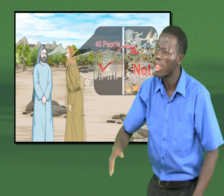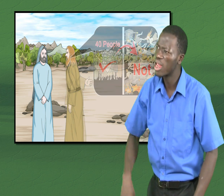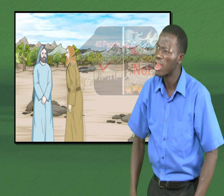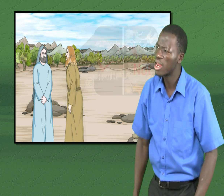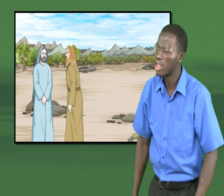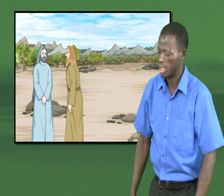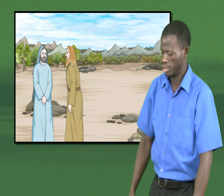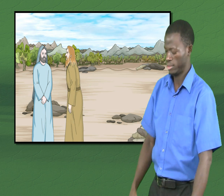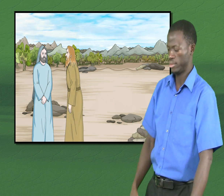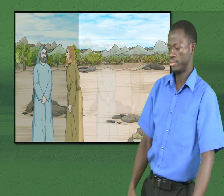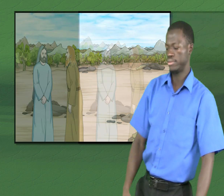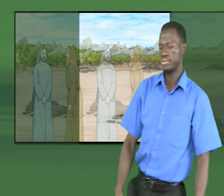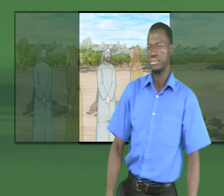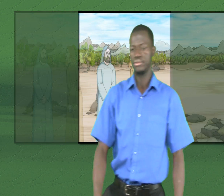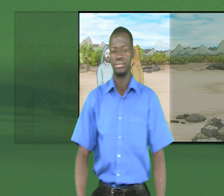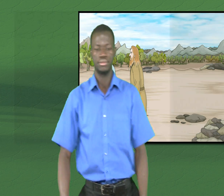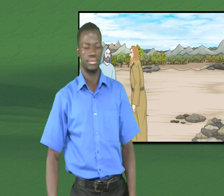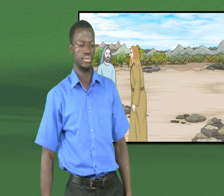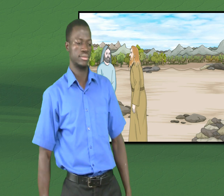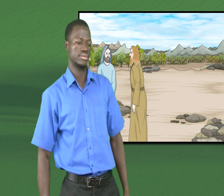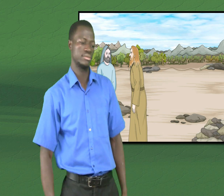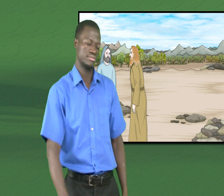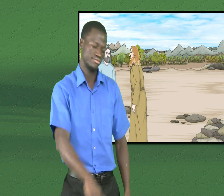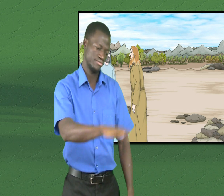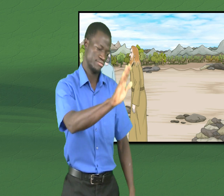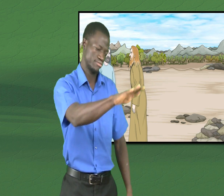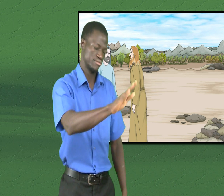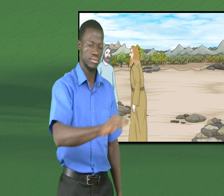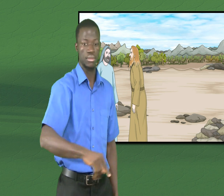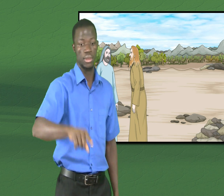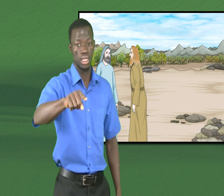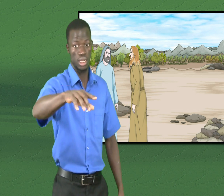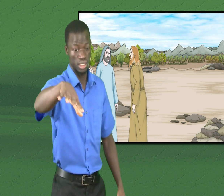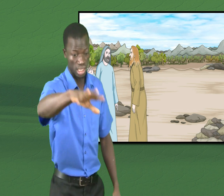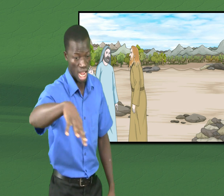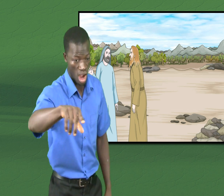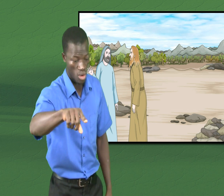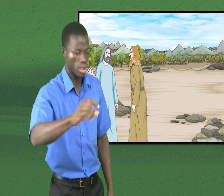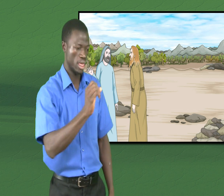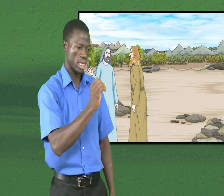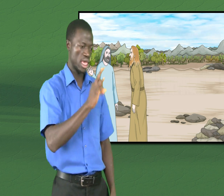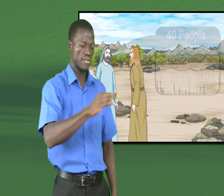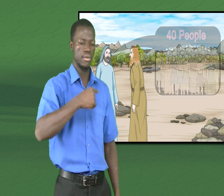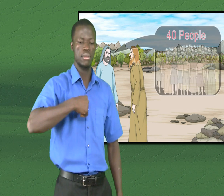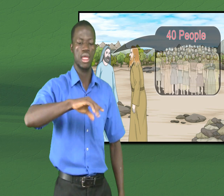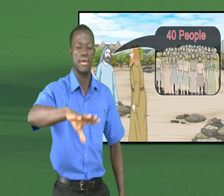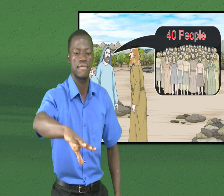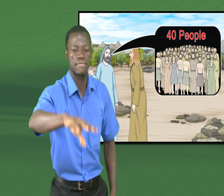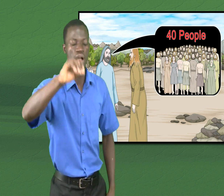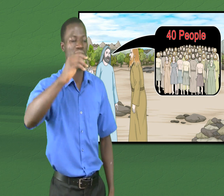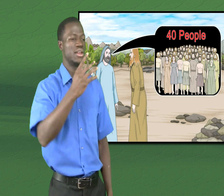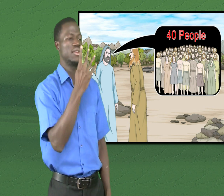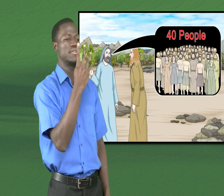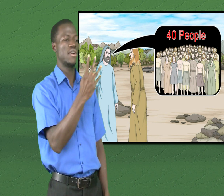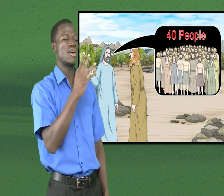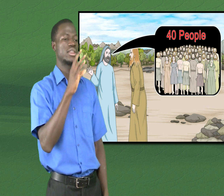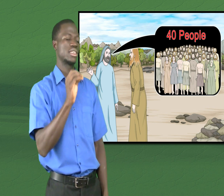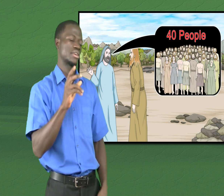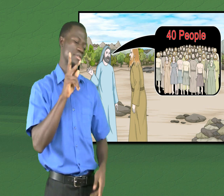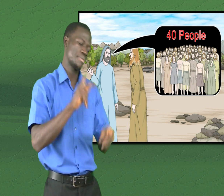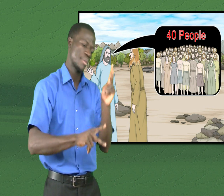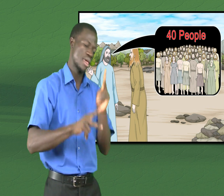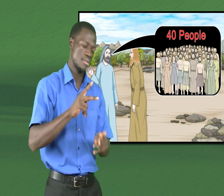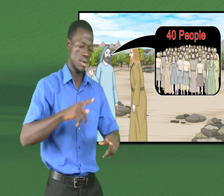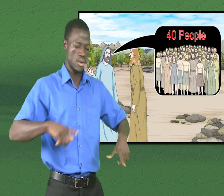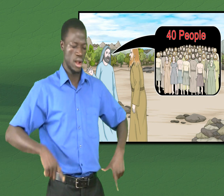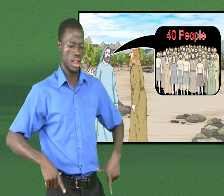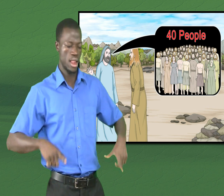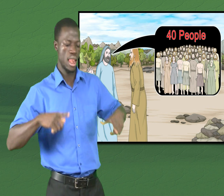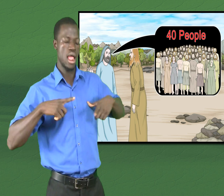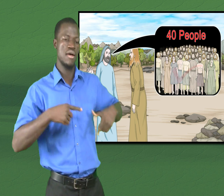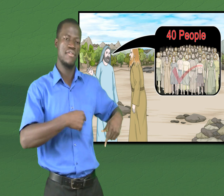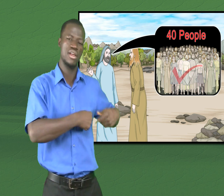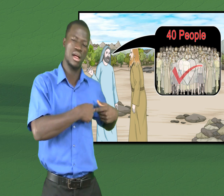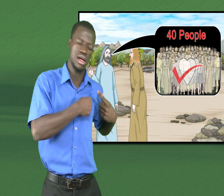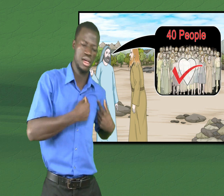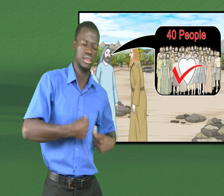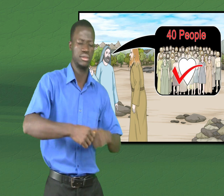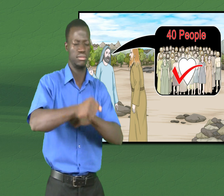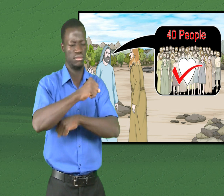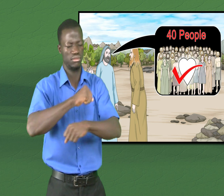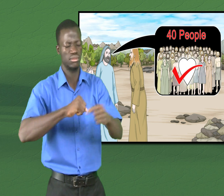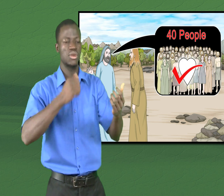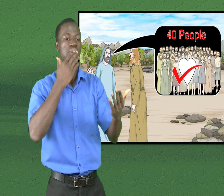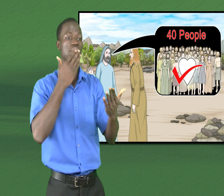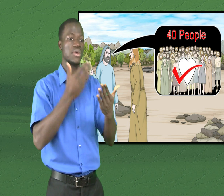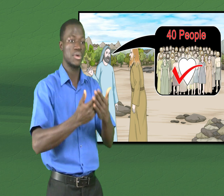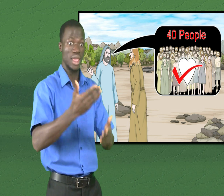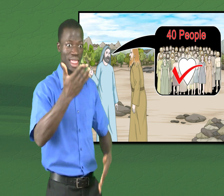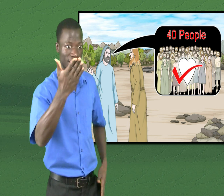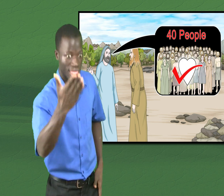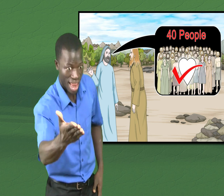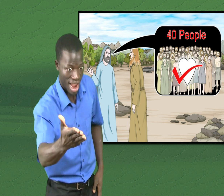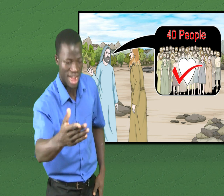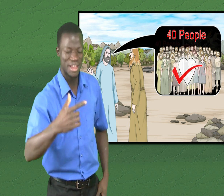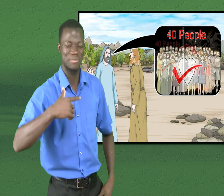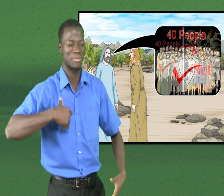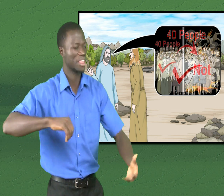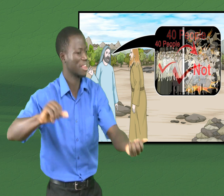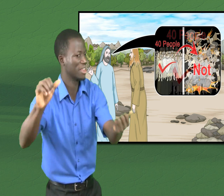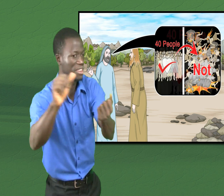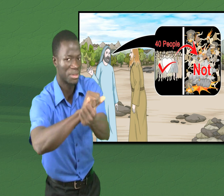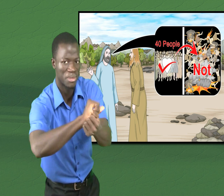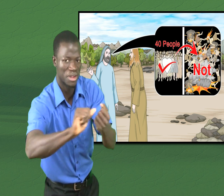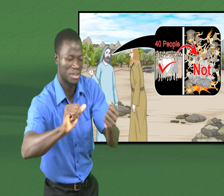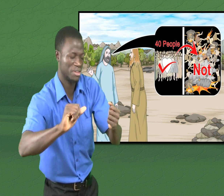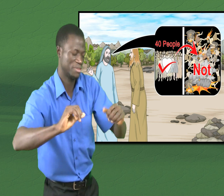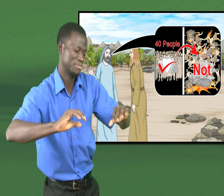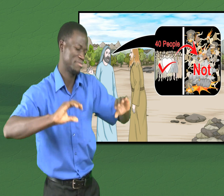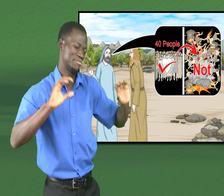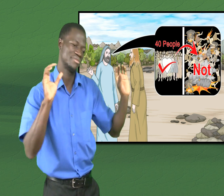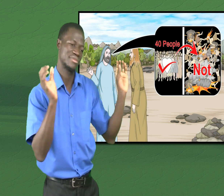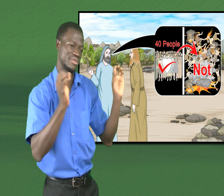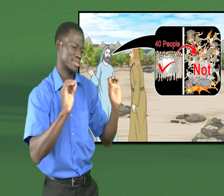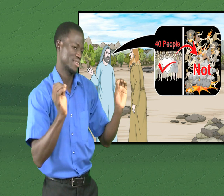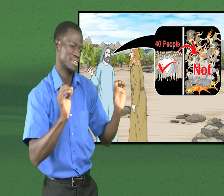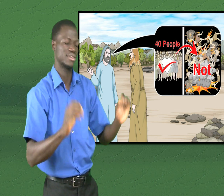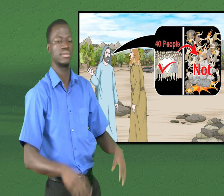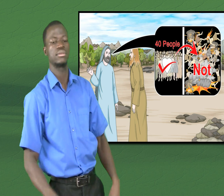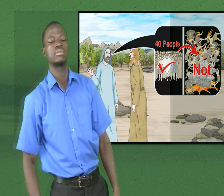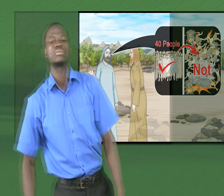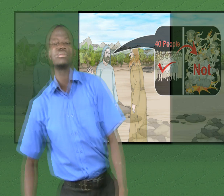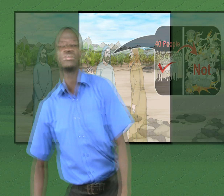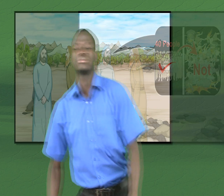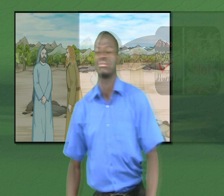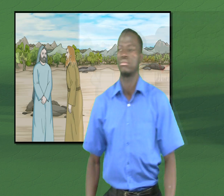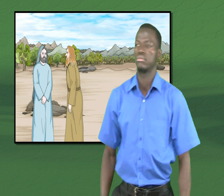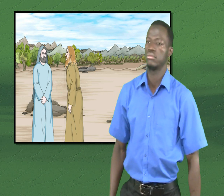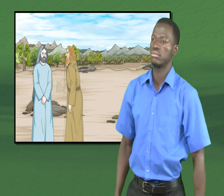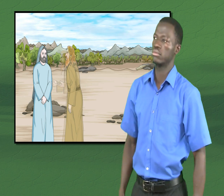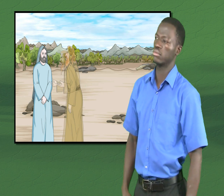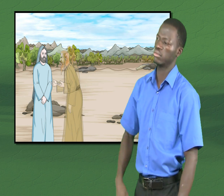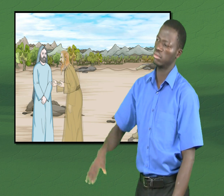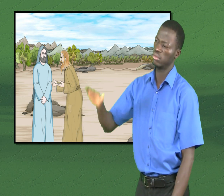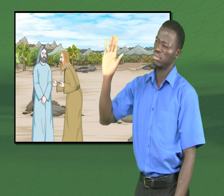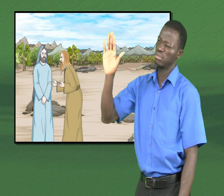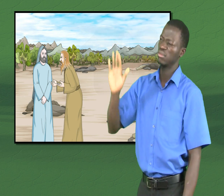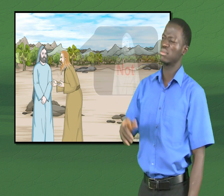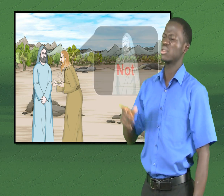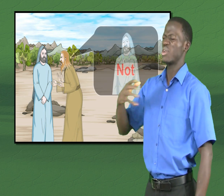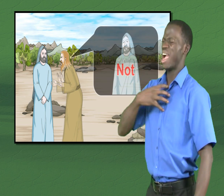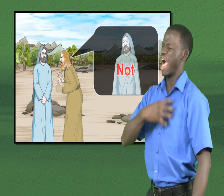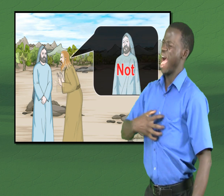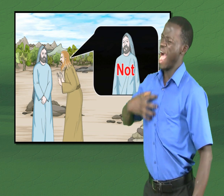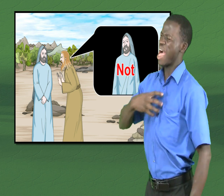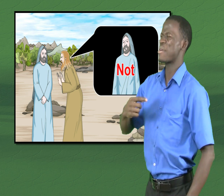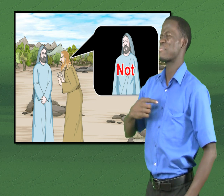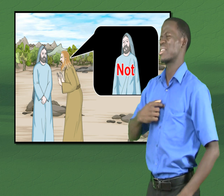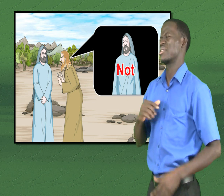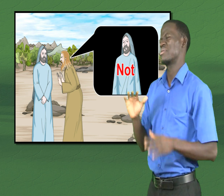He answered, “On account of the forty, I will not do it.”